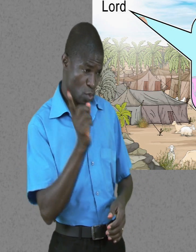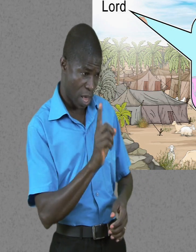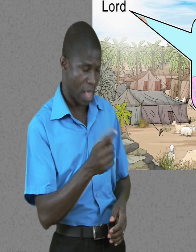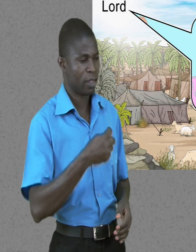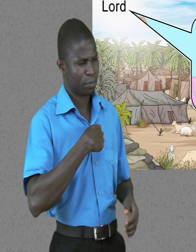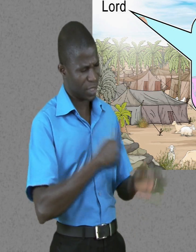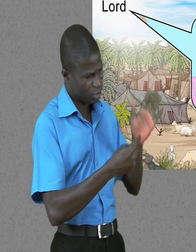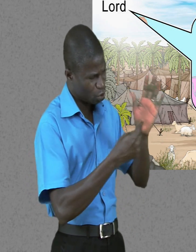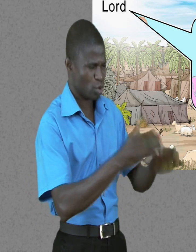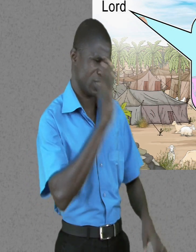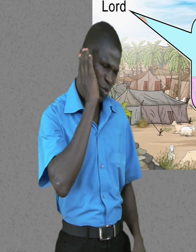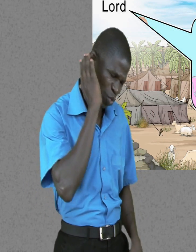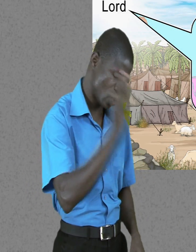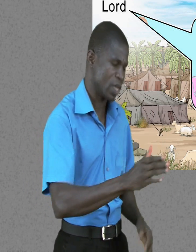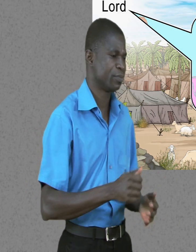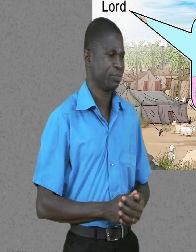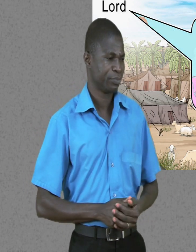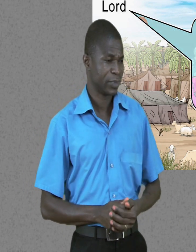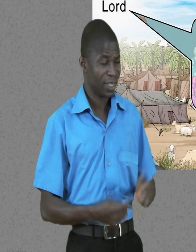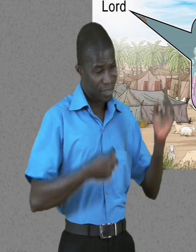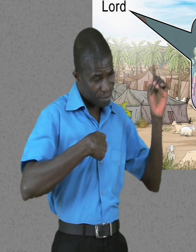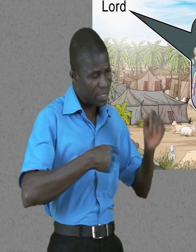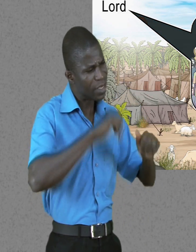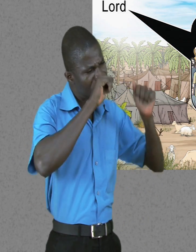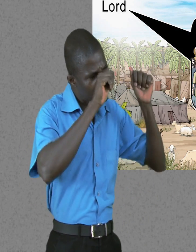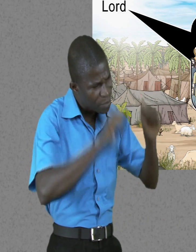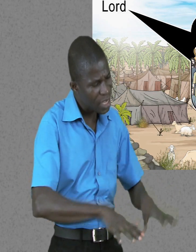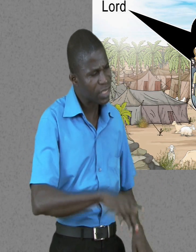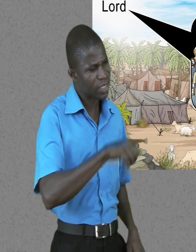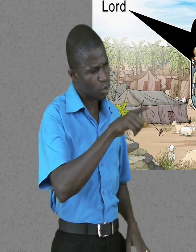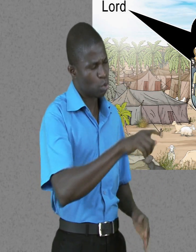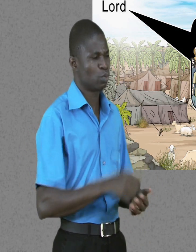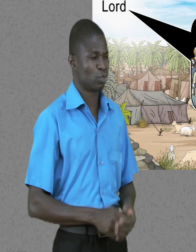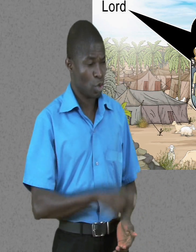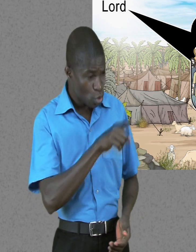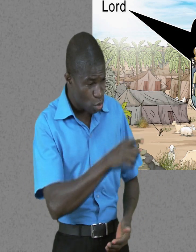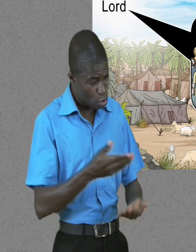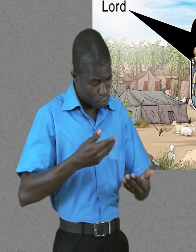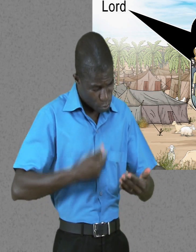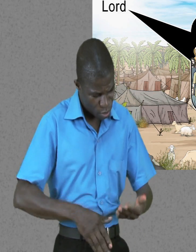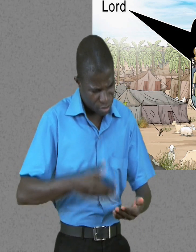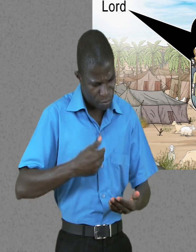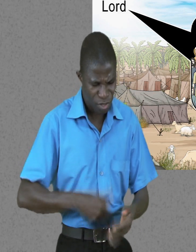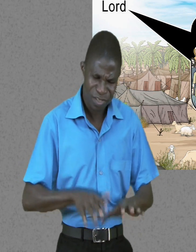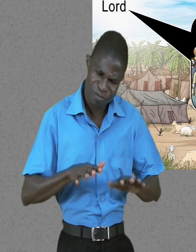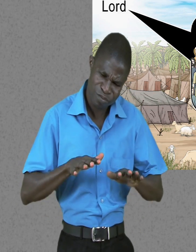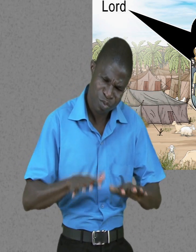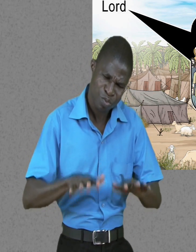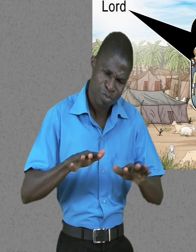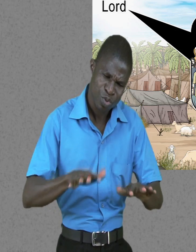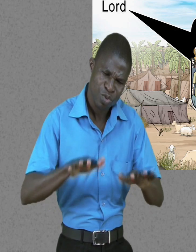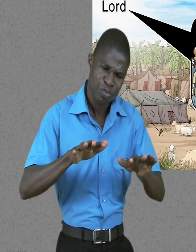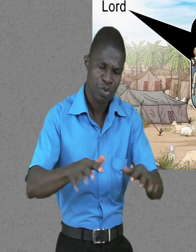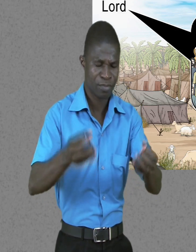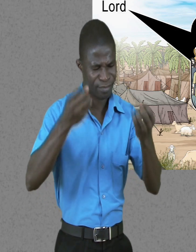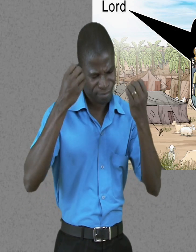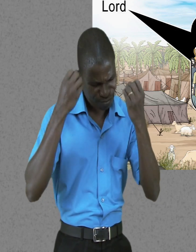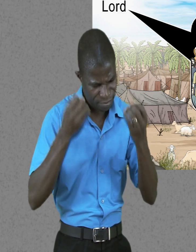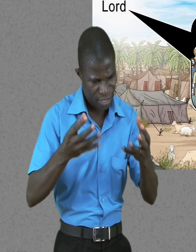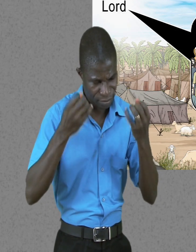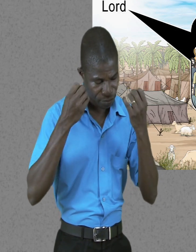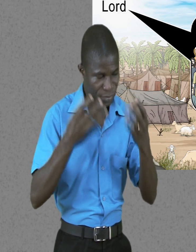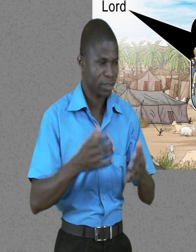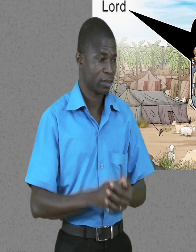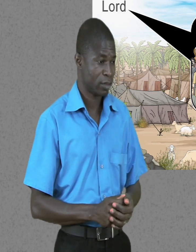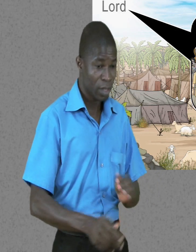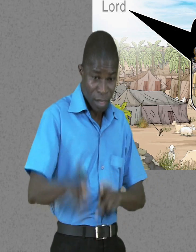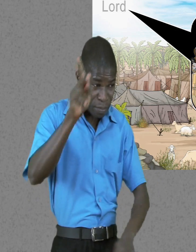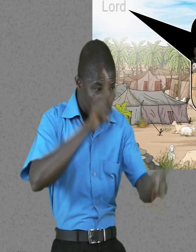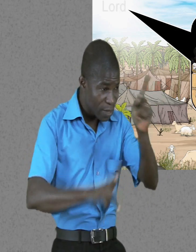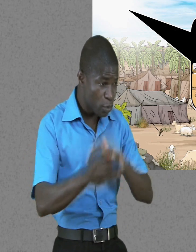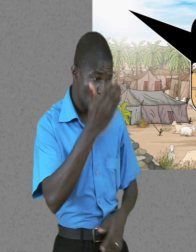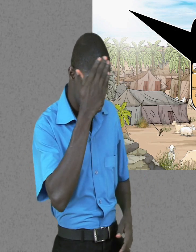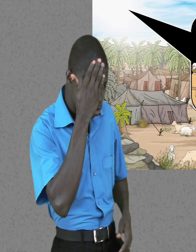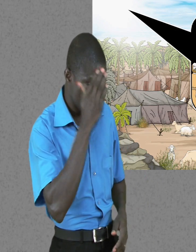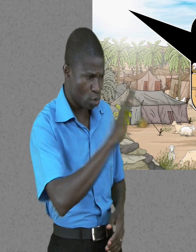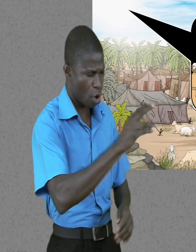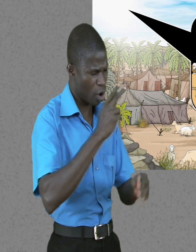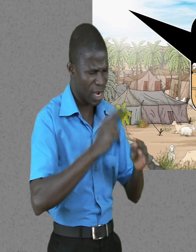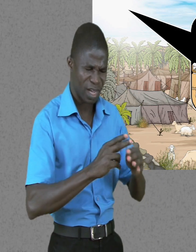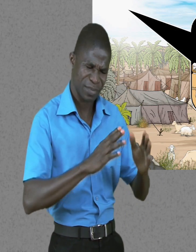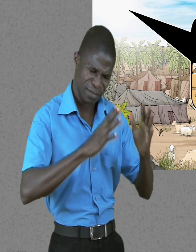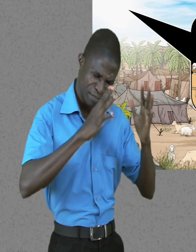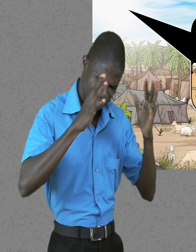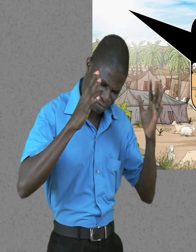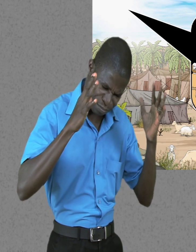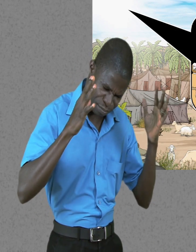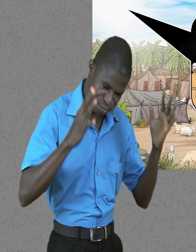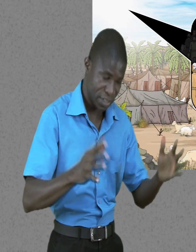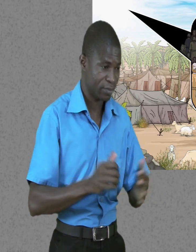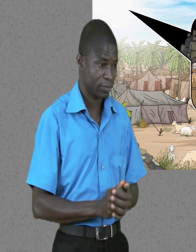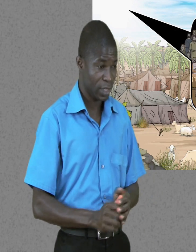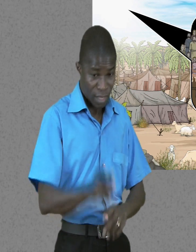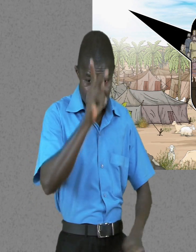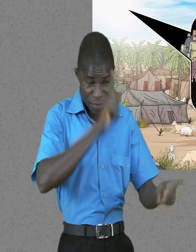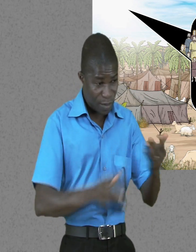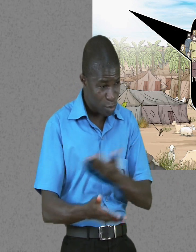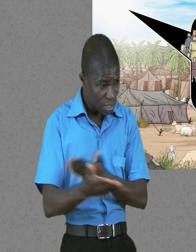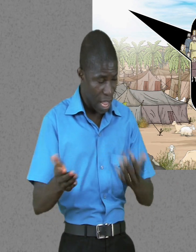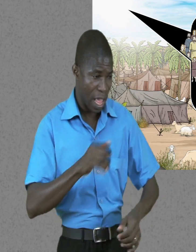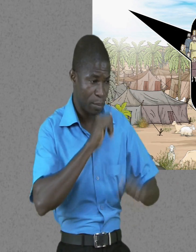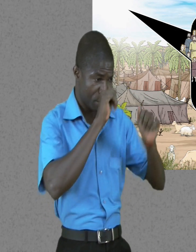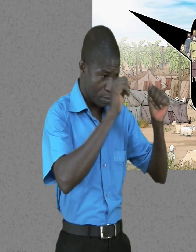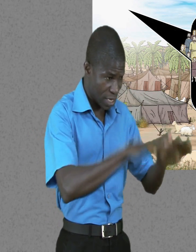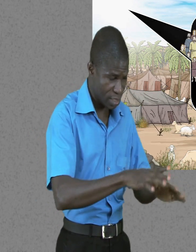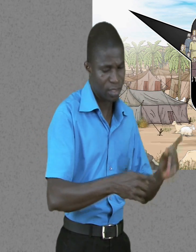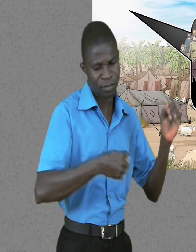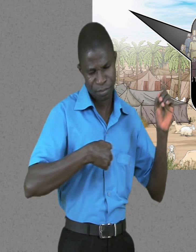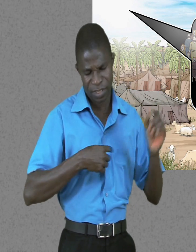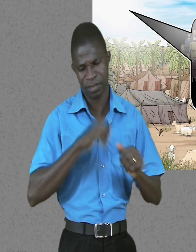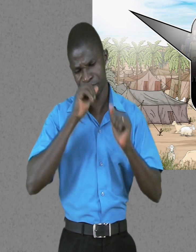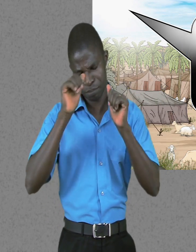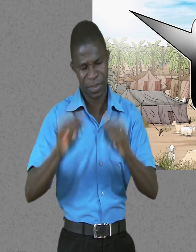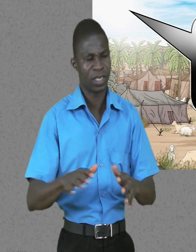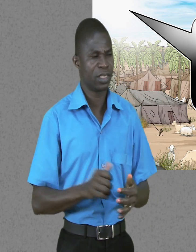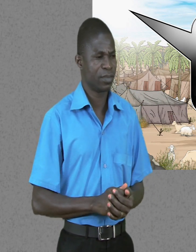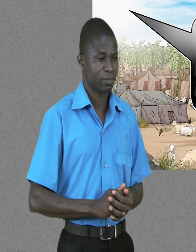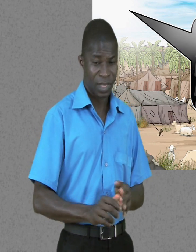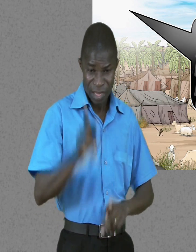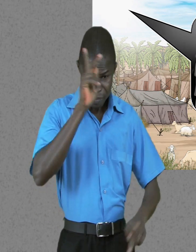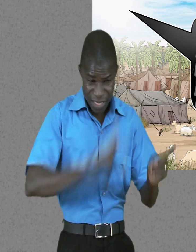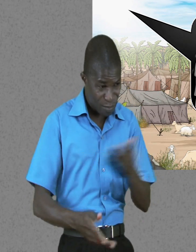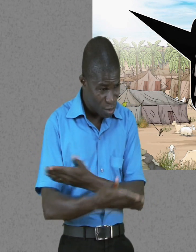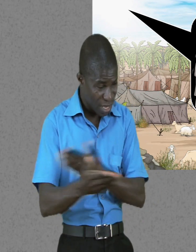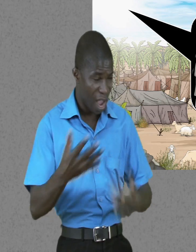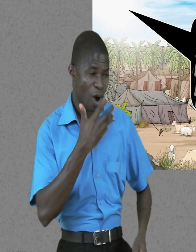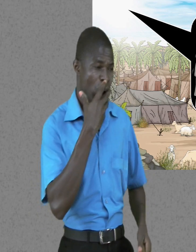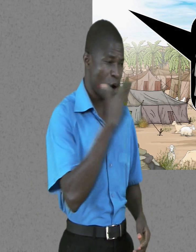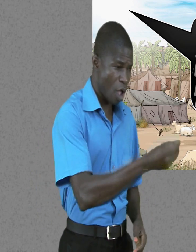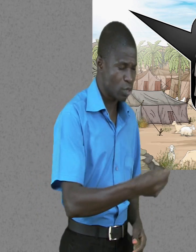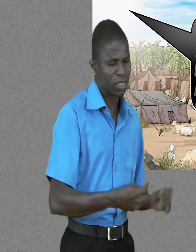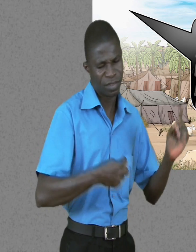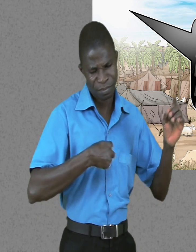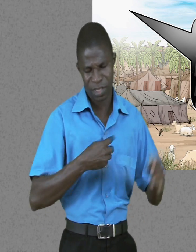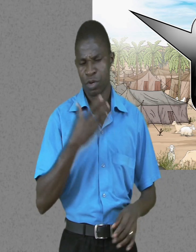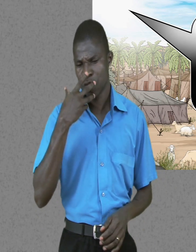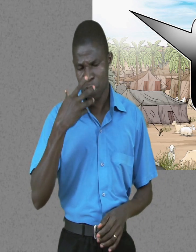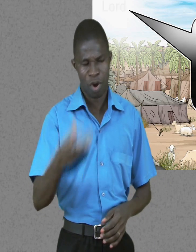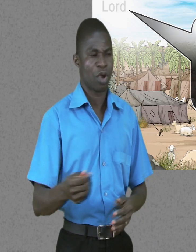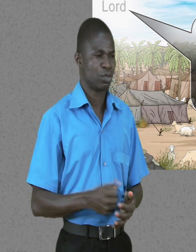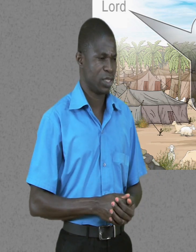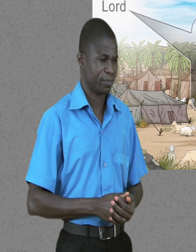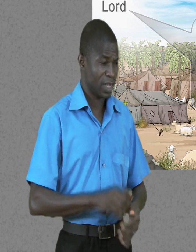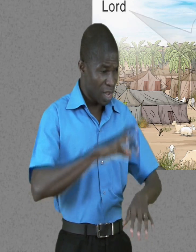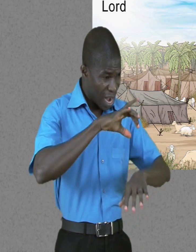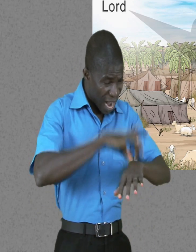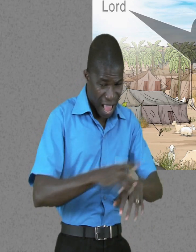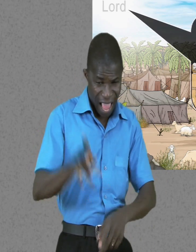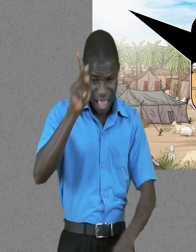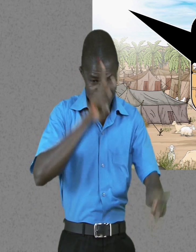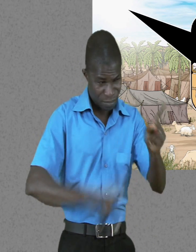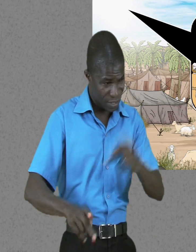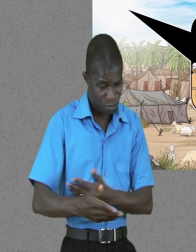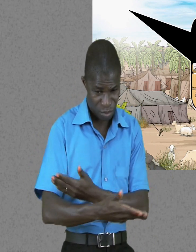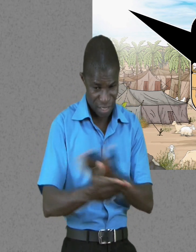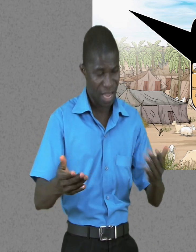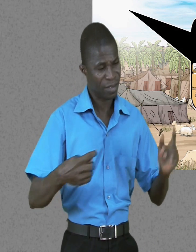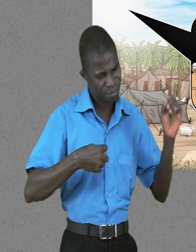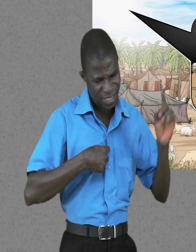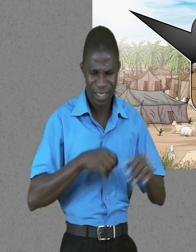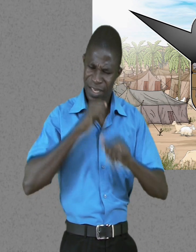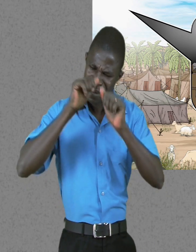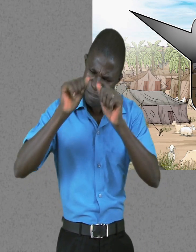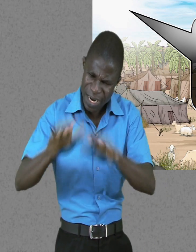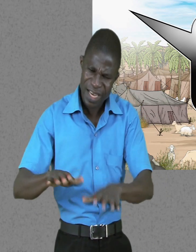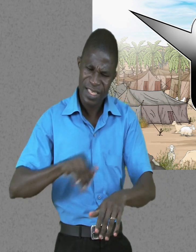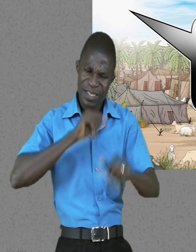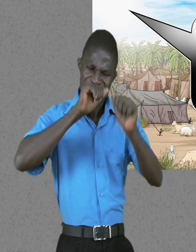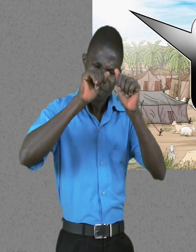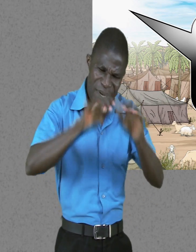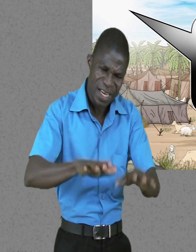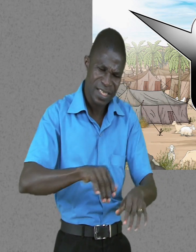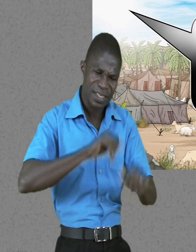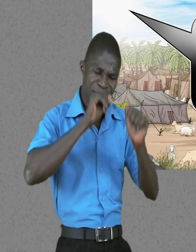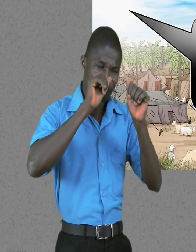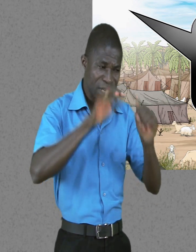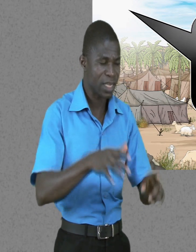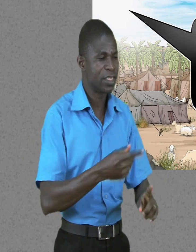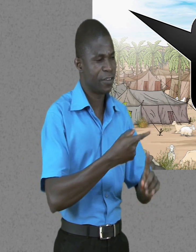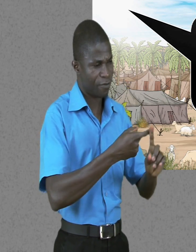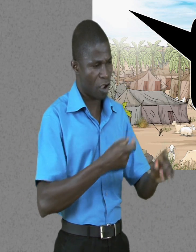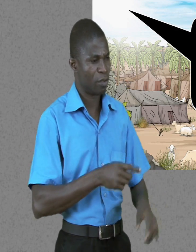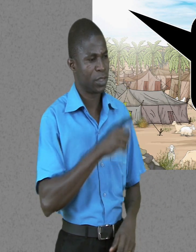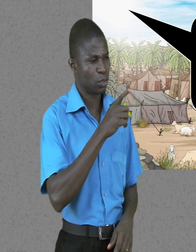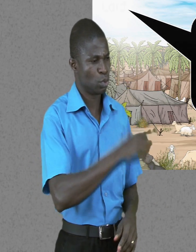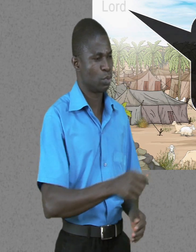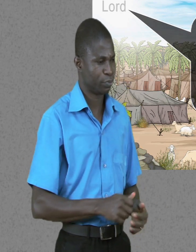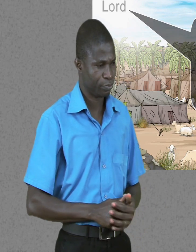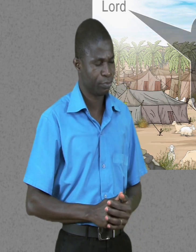I will make you into a great nation, and I will bless you; I will make your name great, so that you will be a blessing. I will bless those who bless you and curse those who curse you;